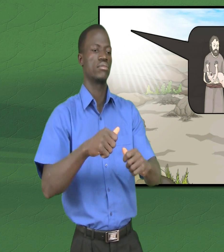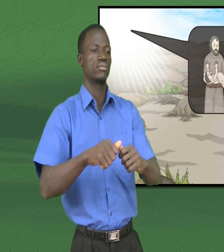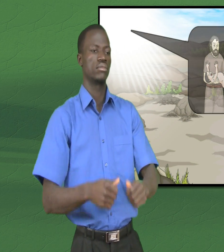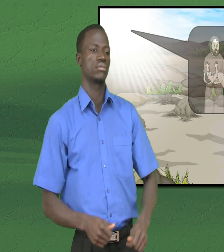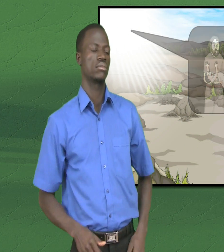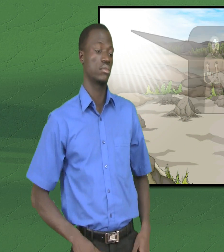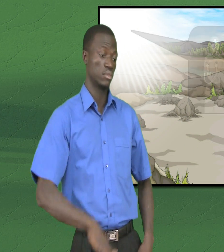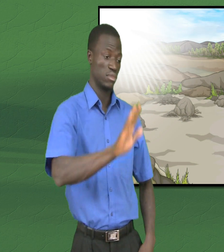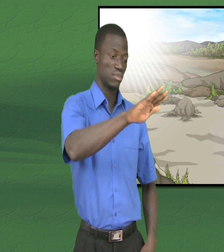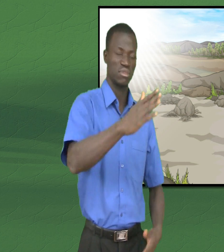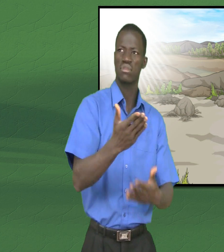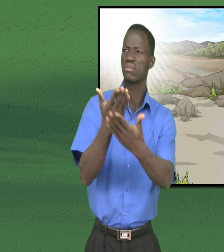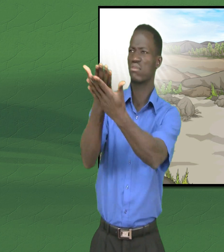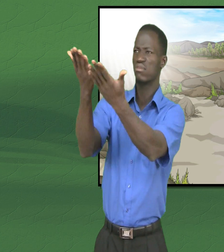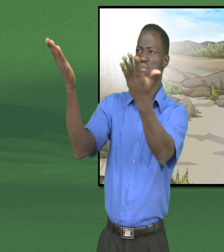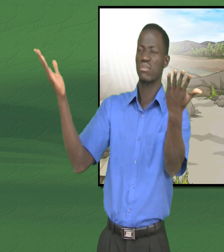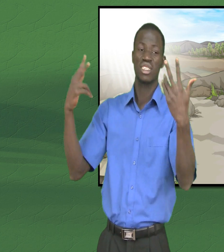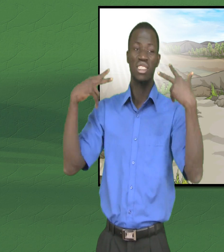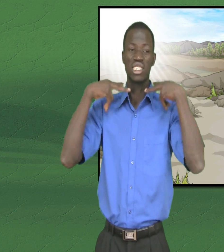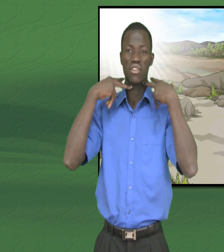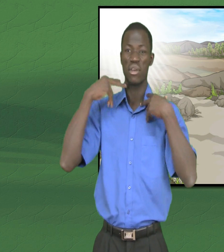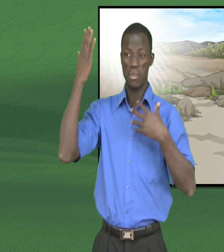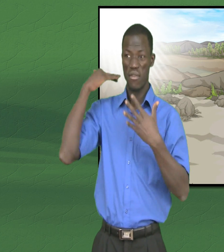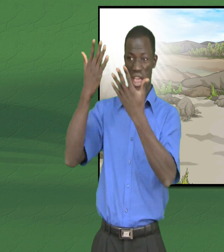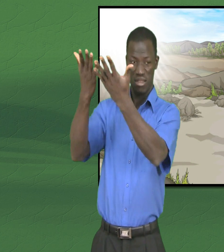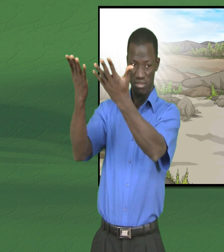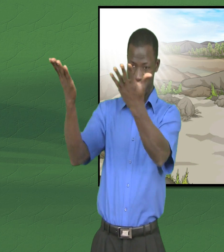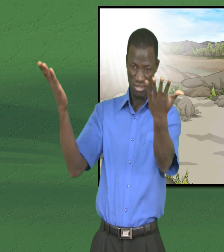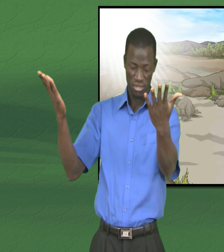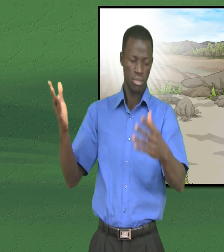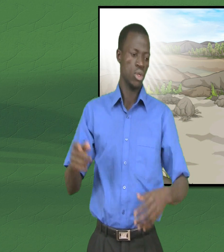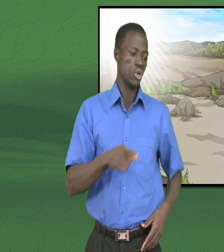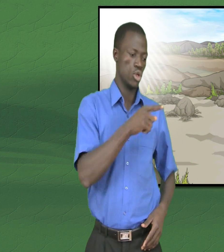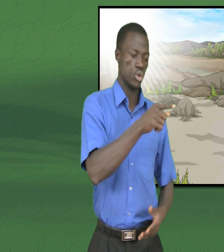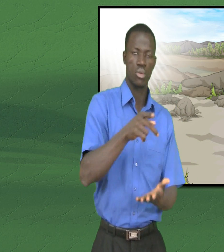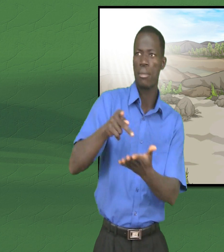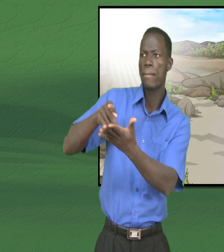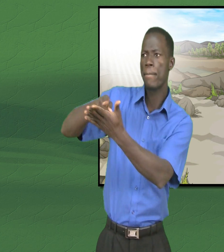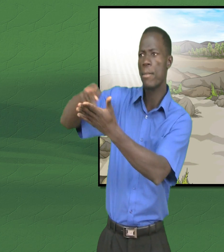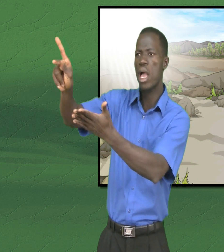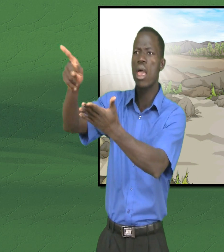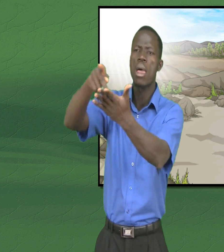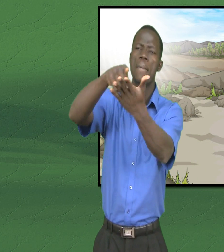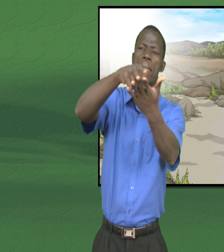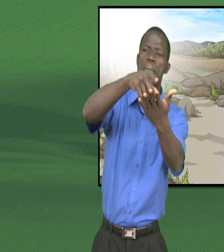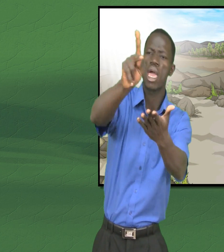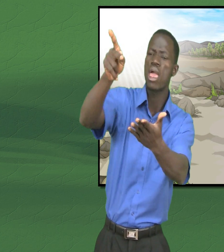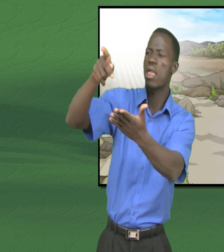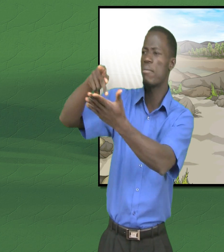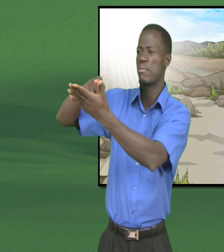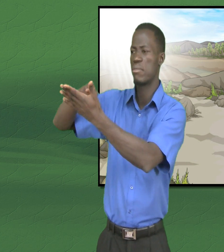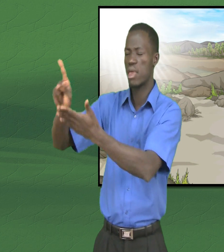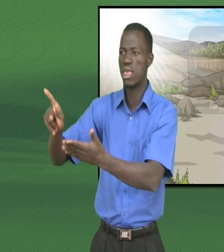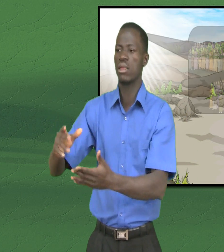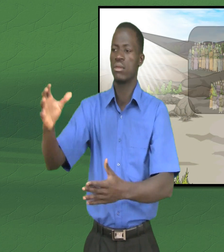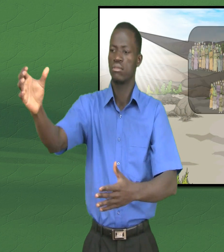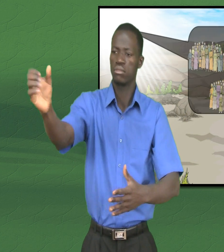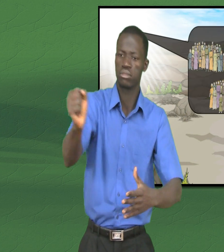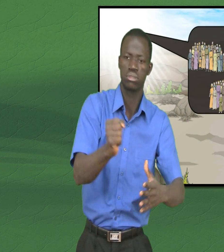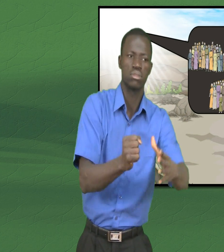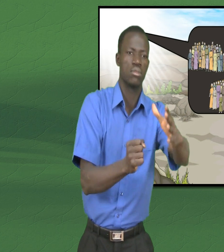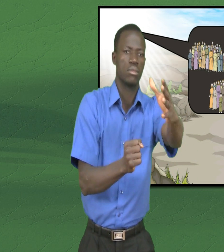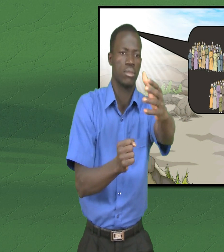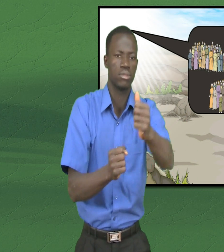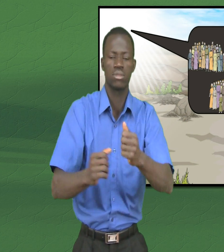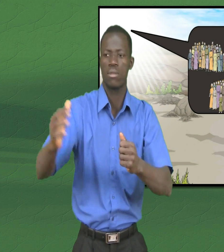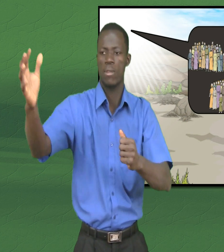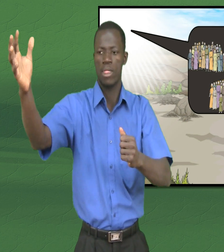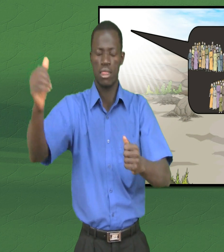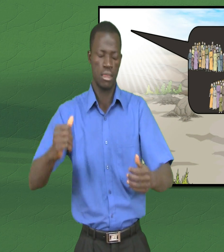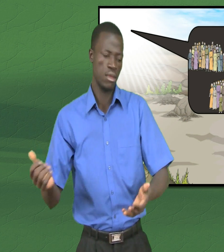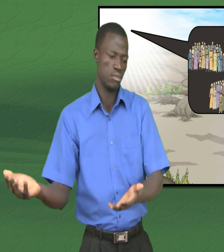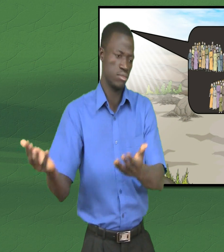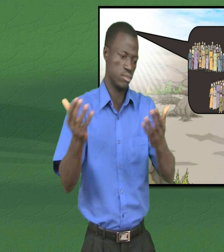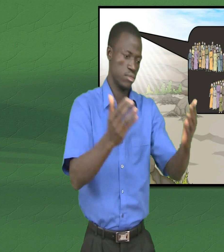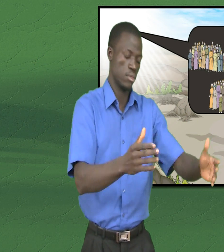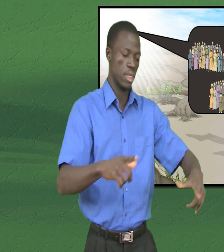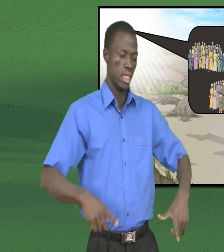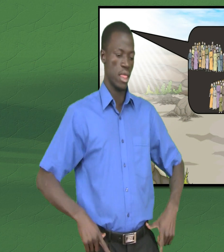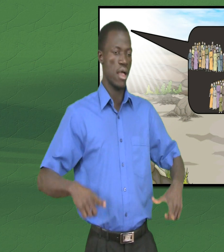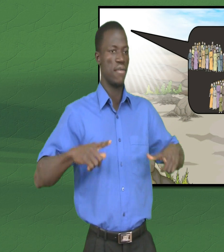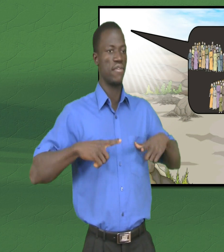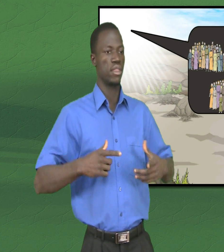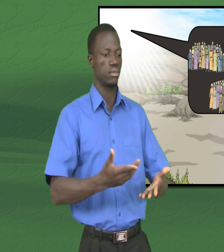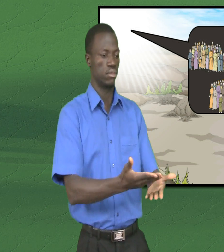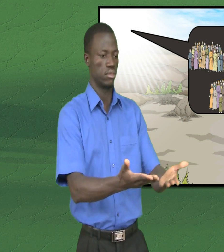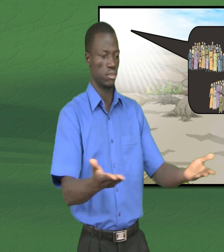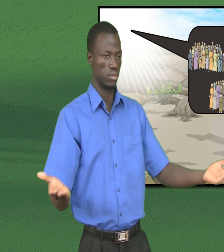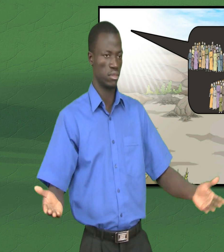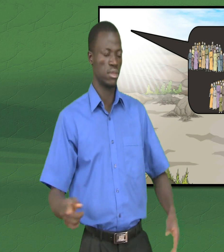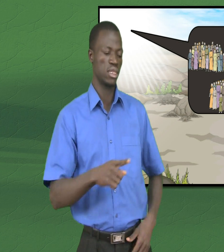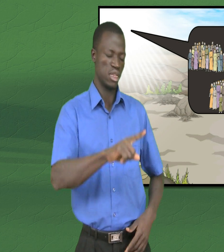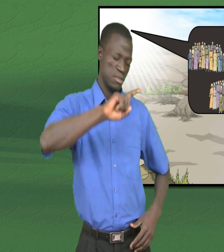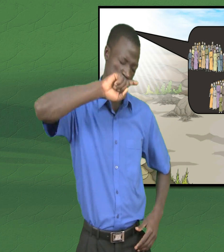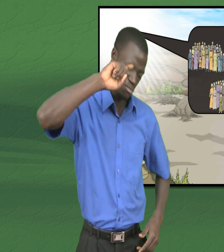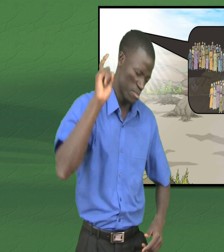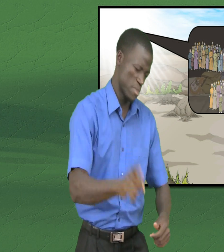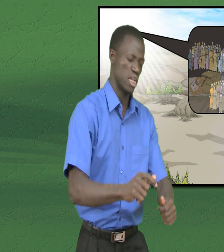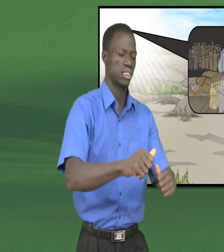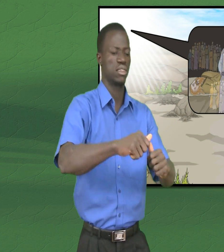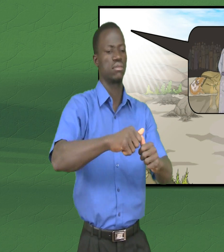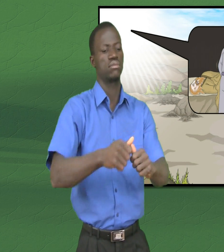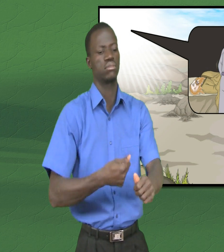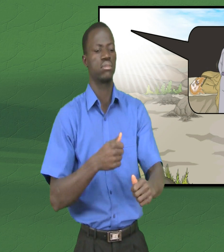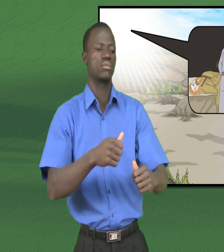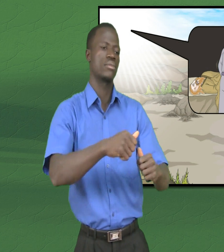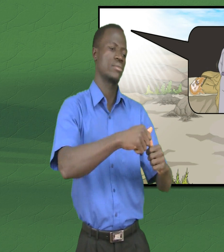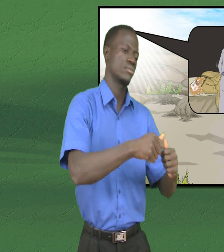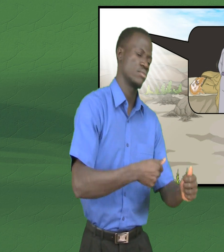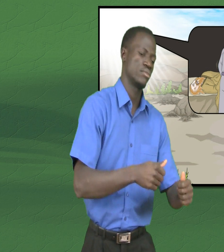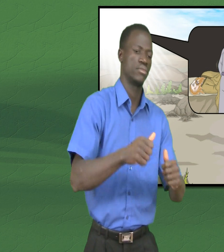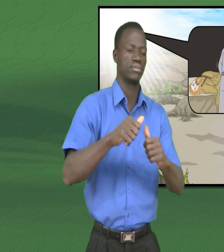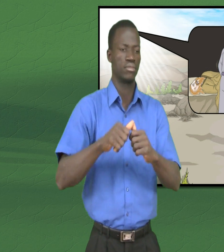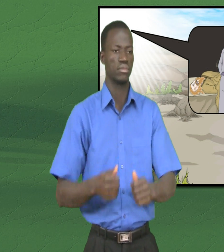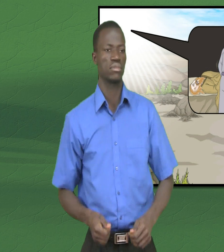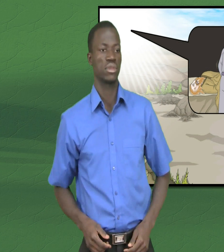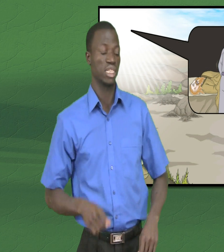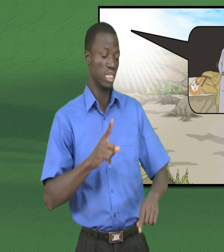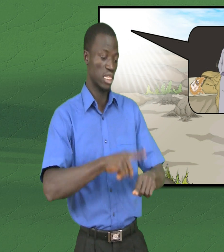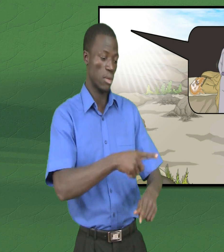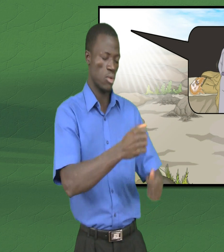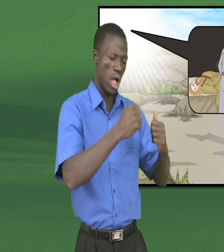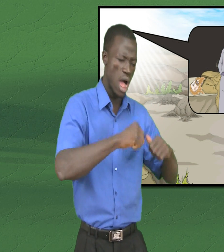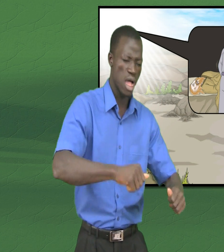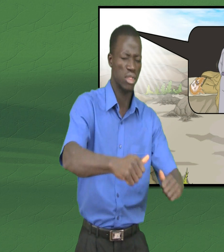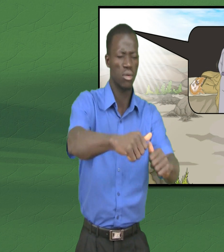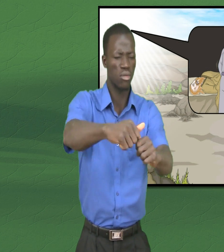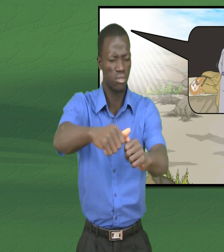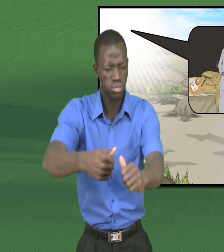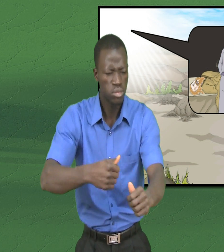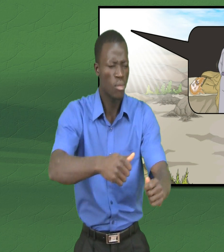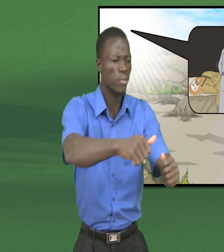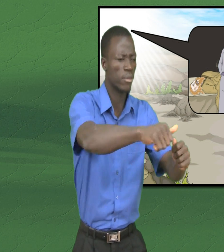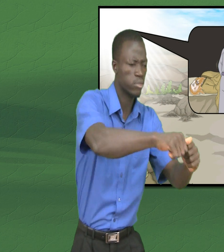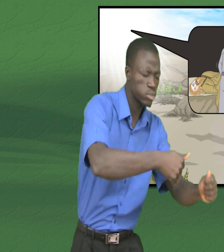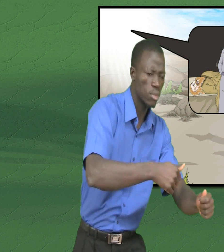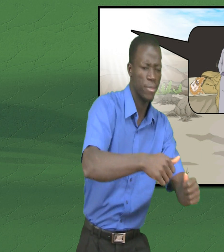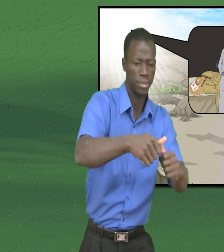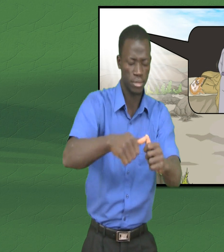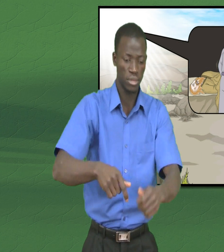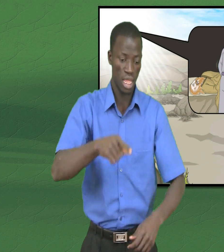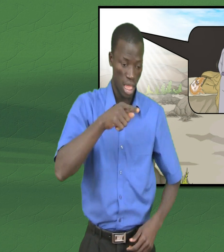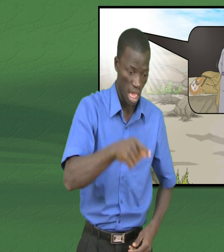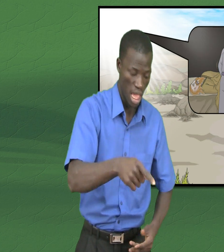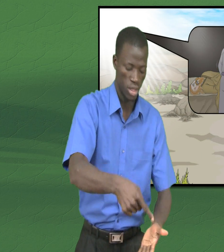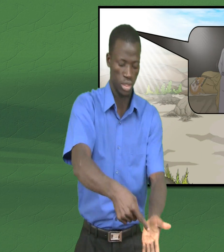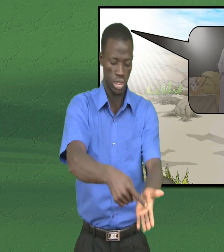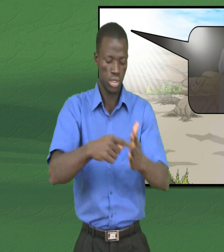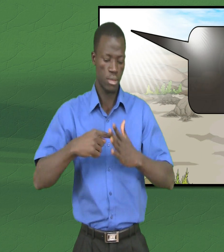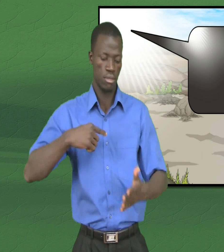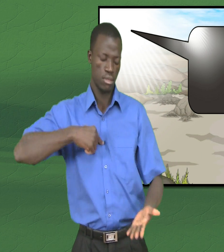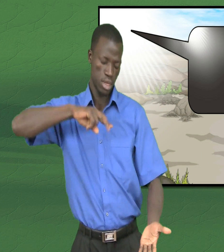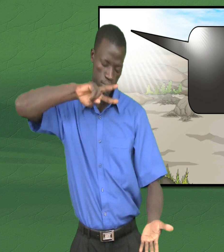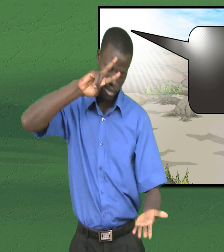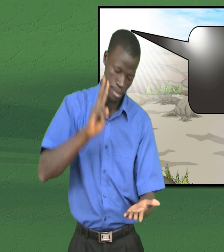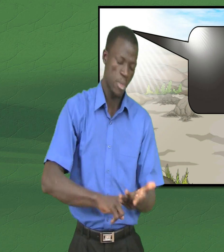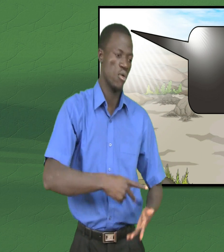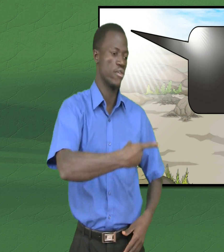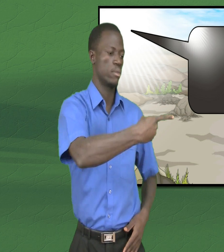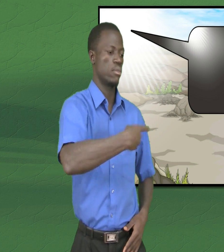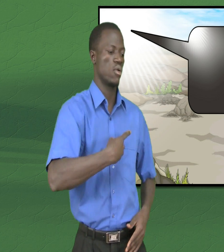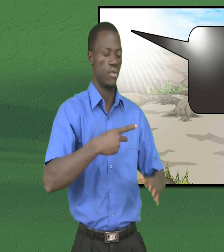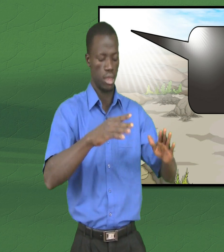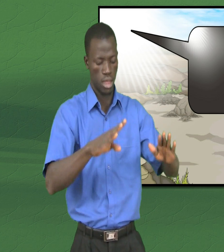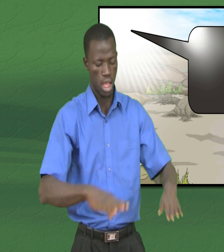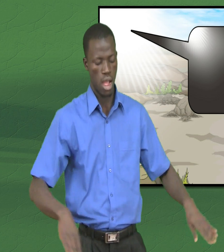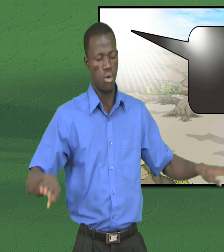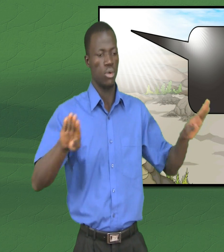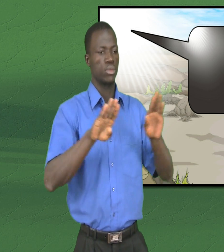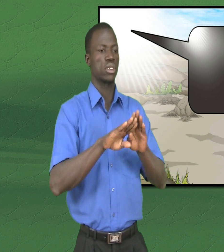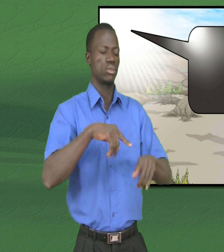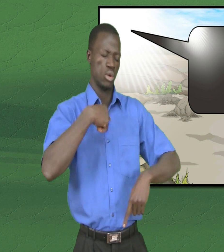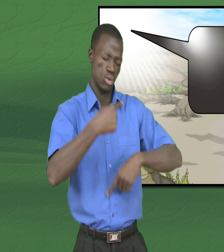Whether they are born in your household or purchased, they must be circumcised. My covenant in your flesh will be an everlasting covenant.